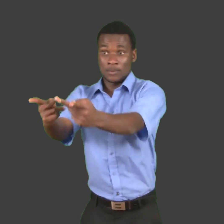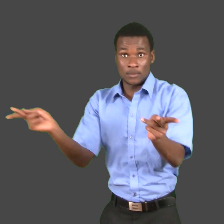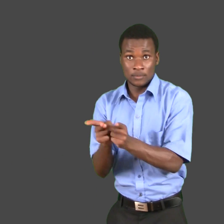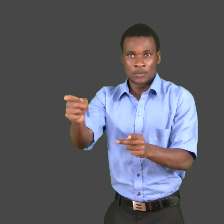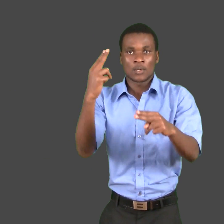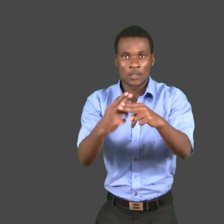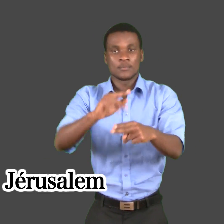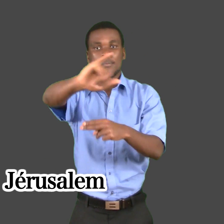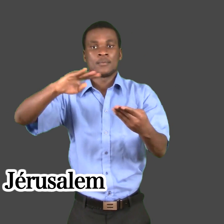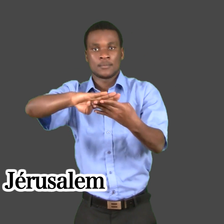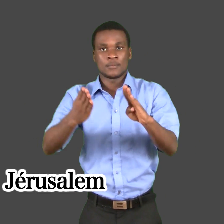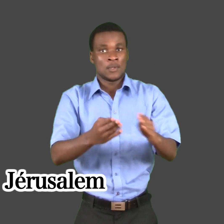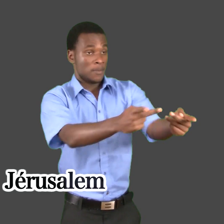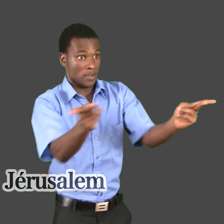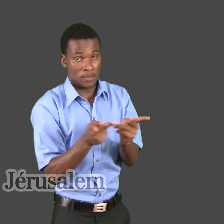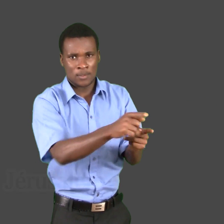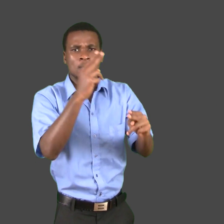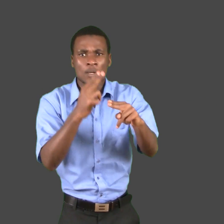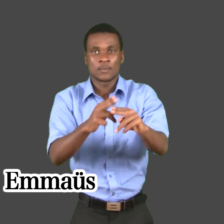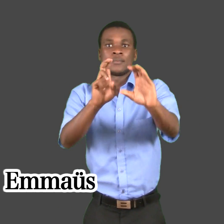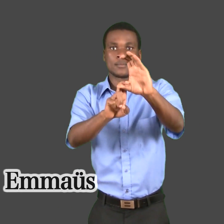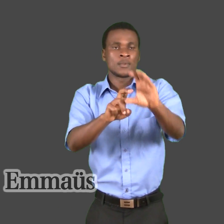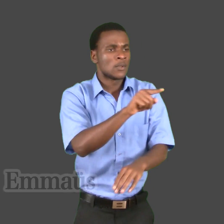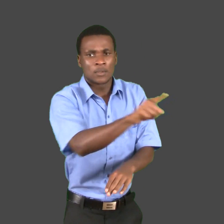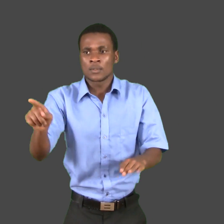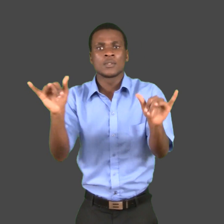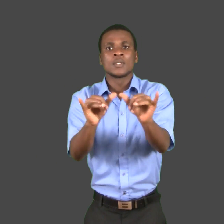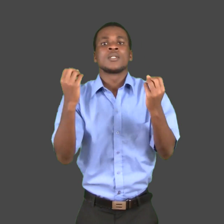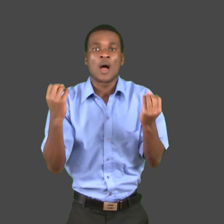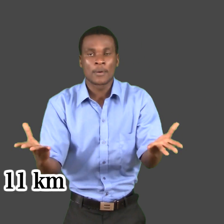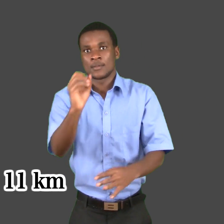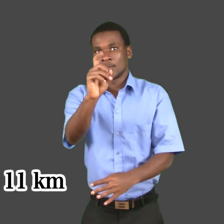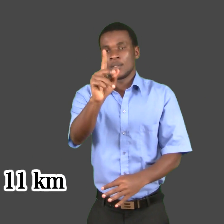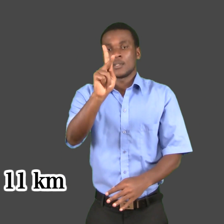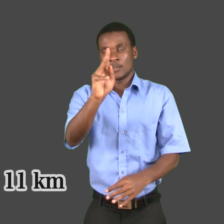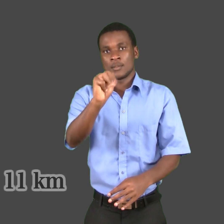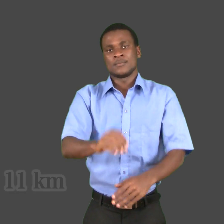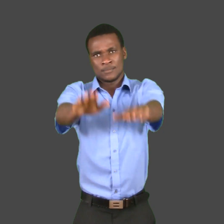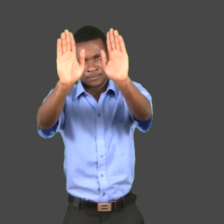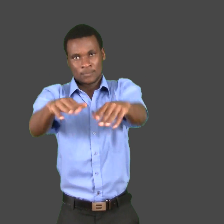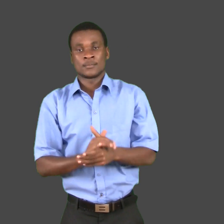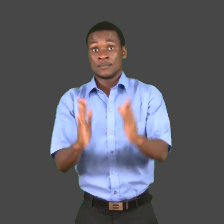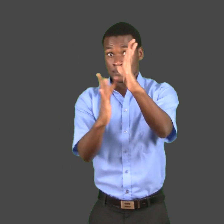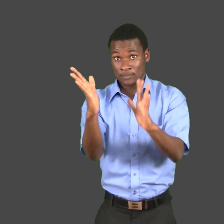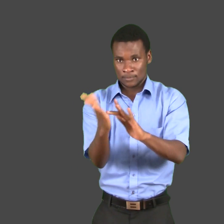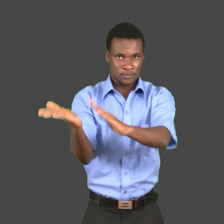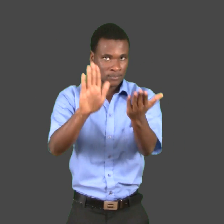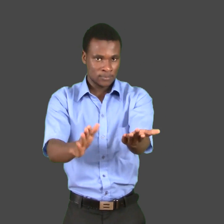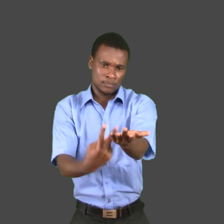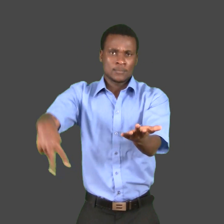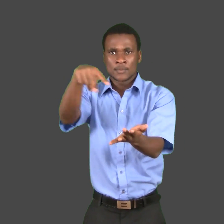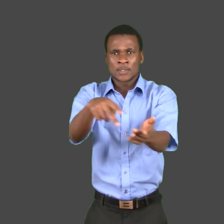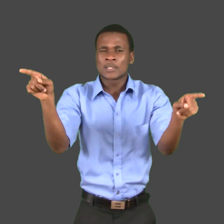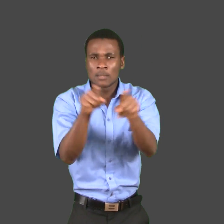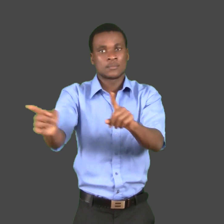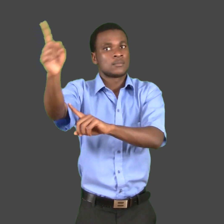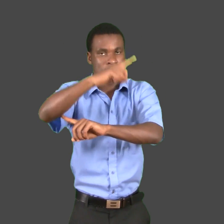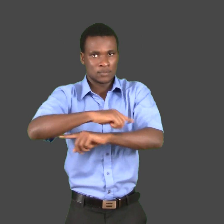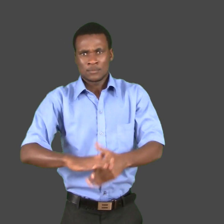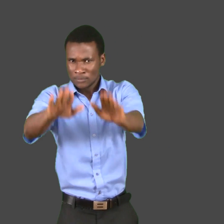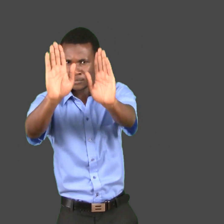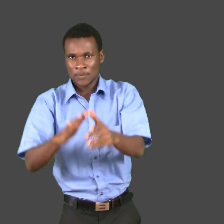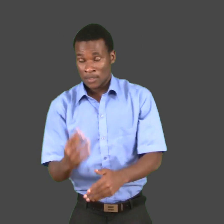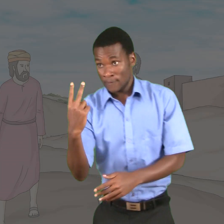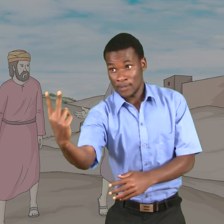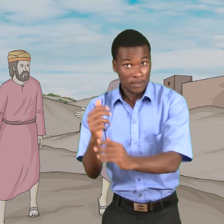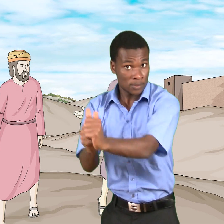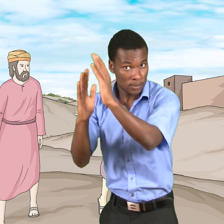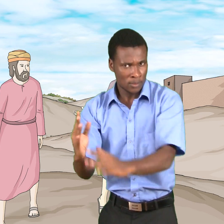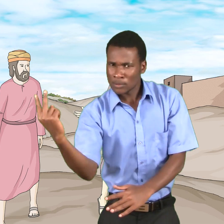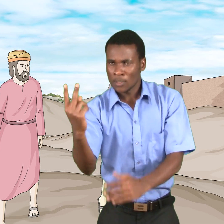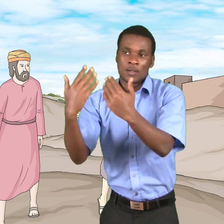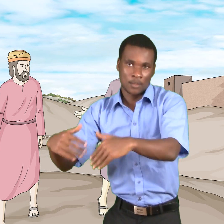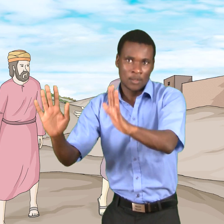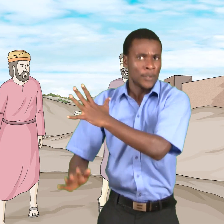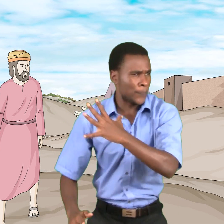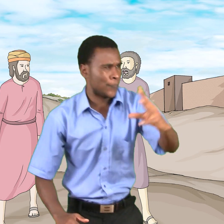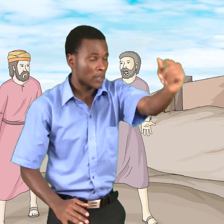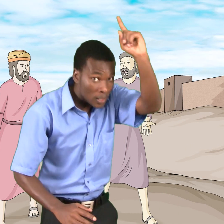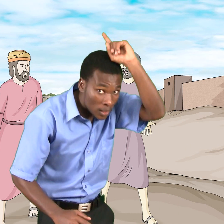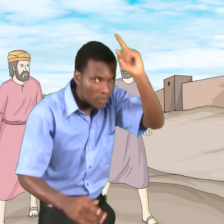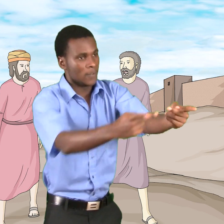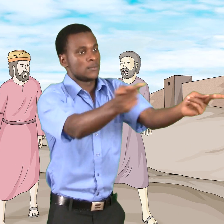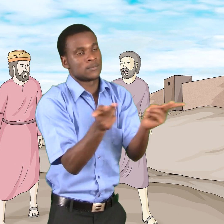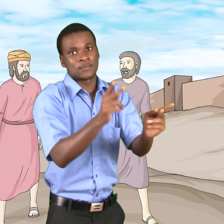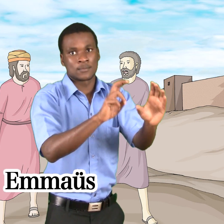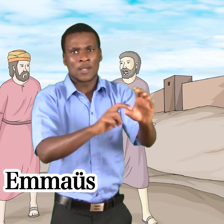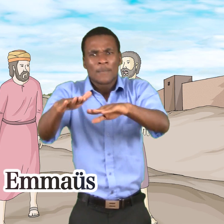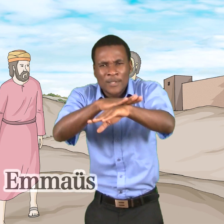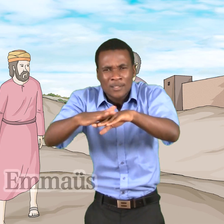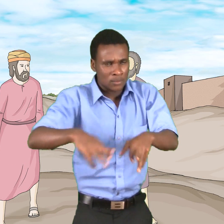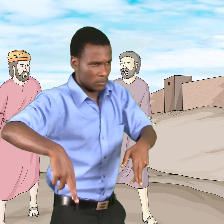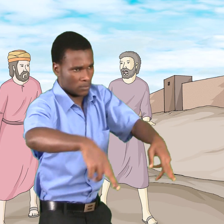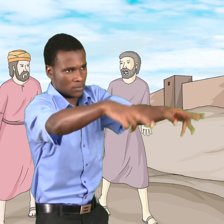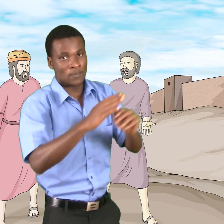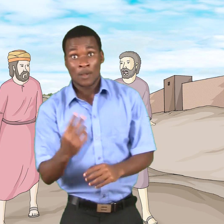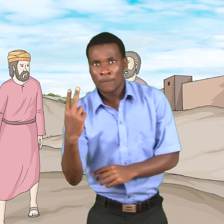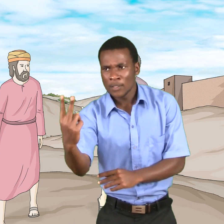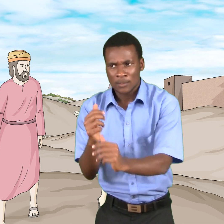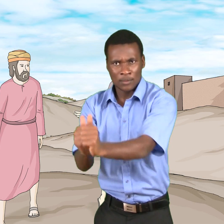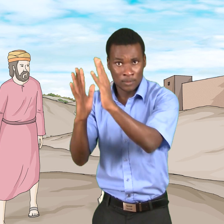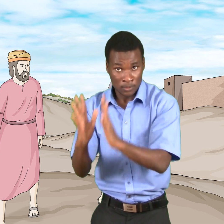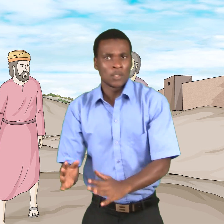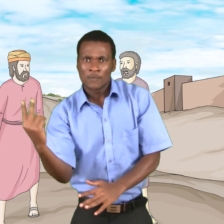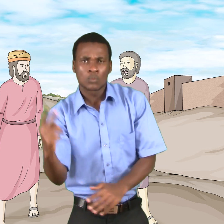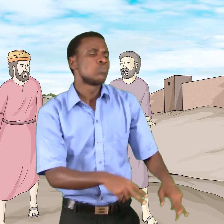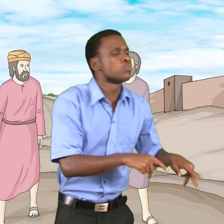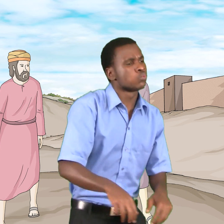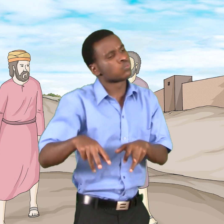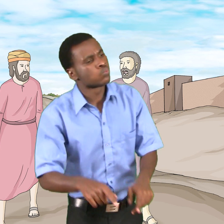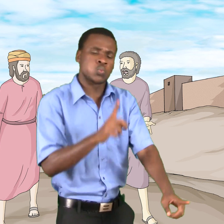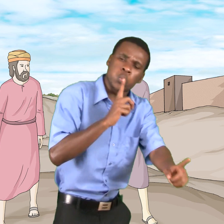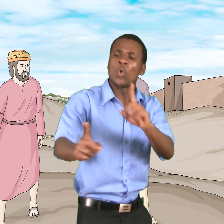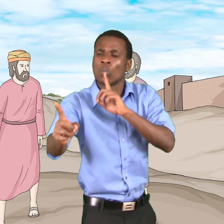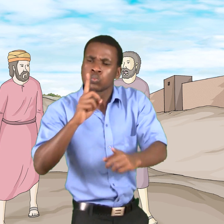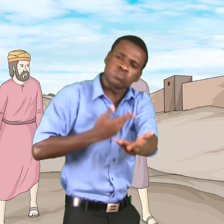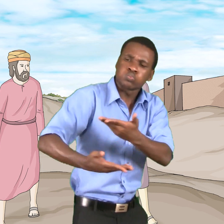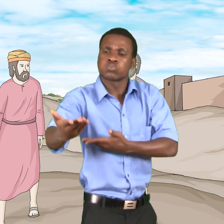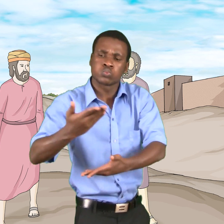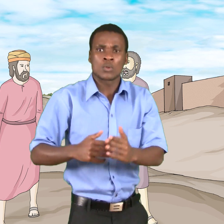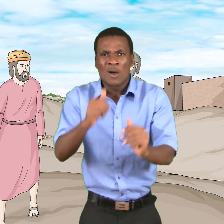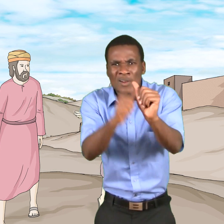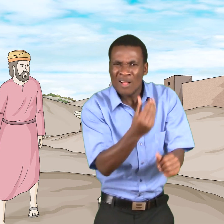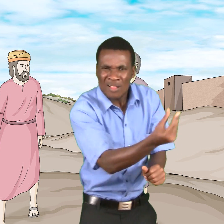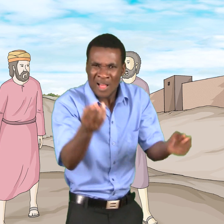That same day two of them were going to a village called Emmaus, about seven miles from Jerusalem.